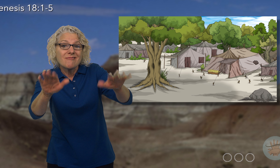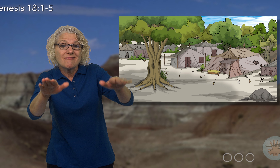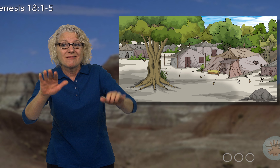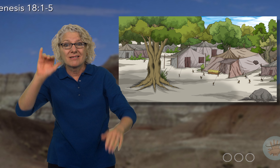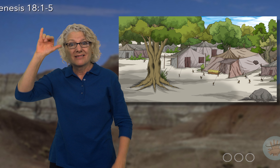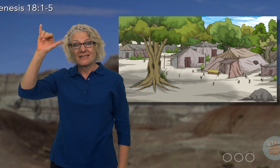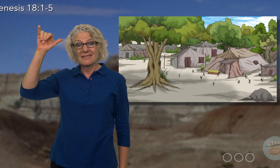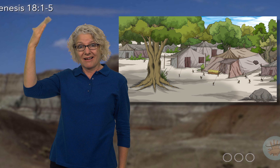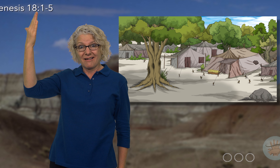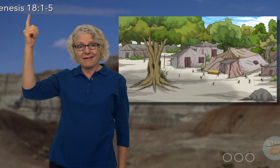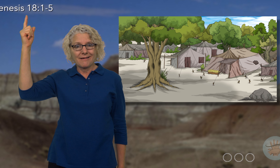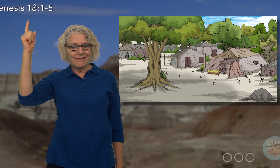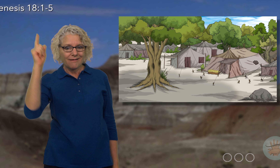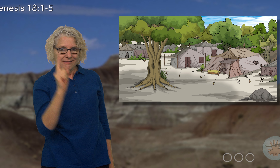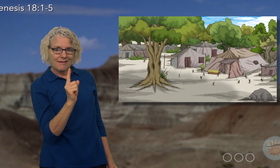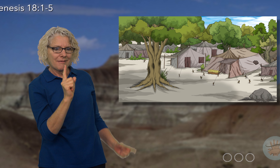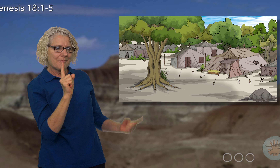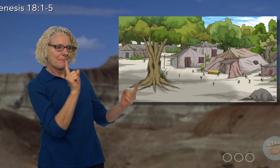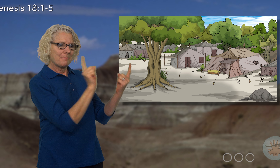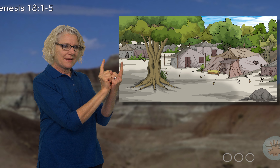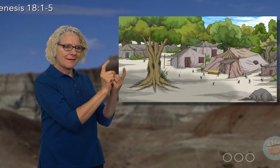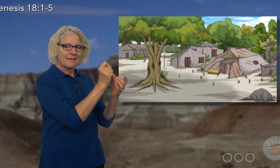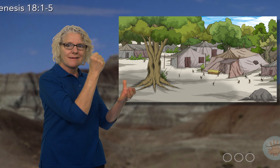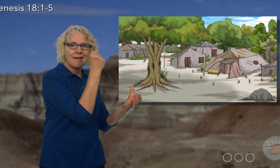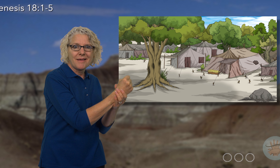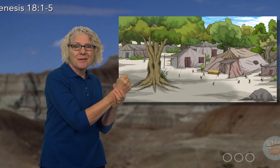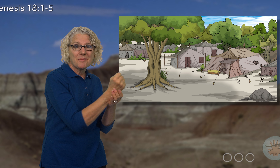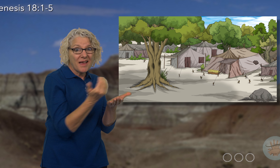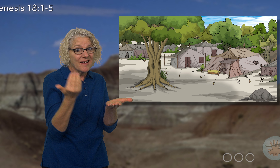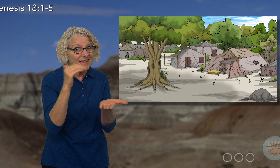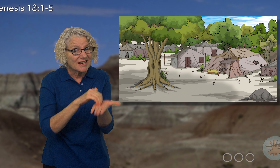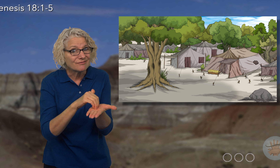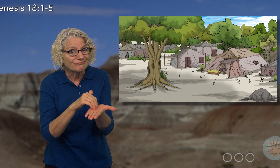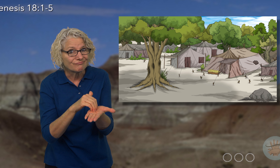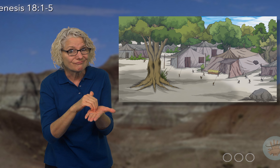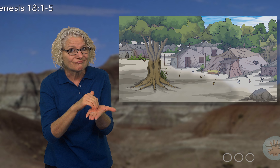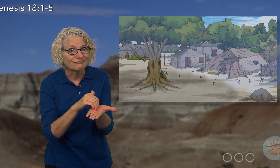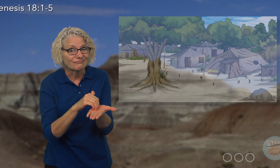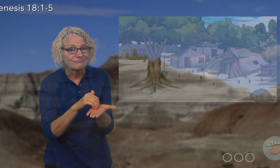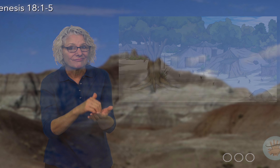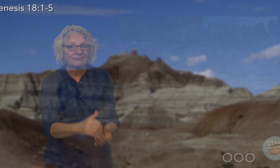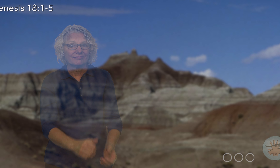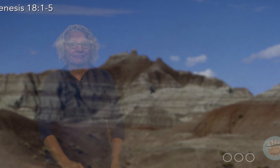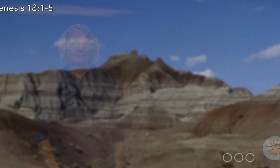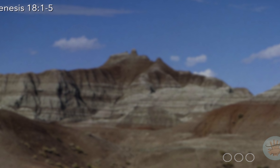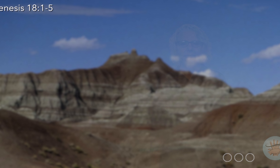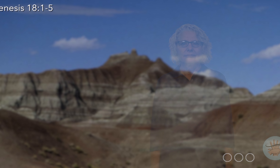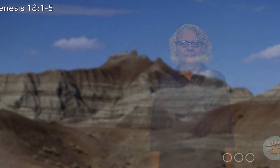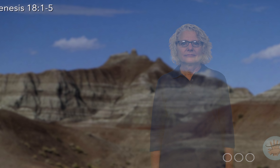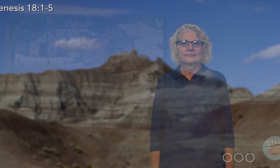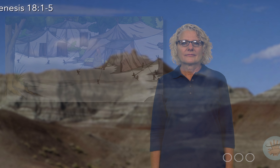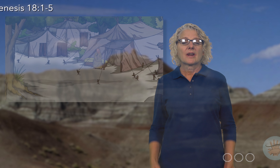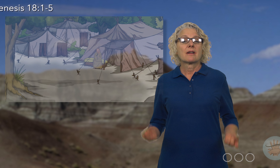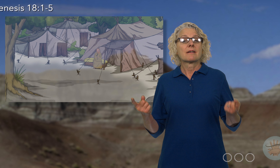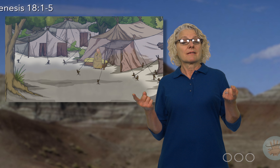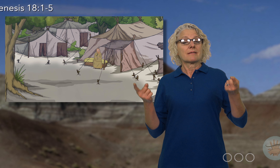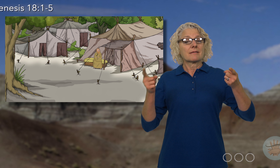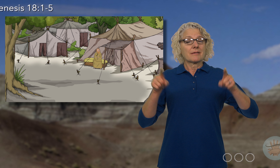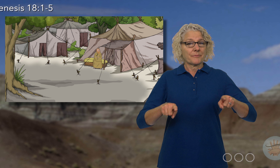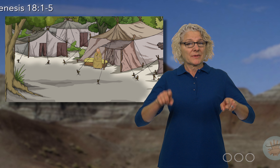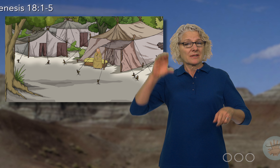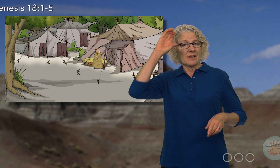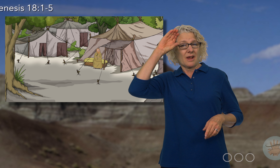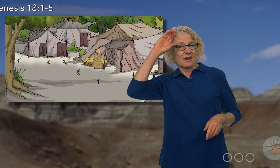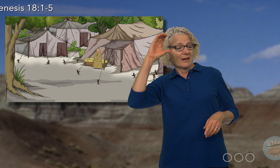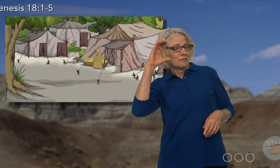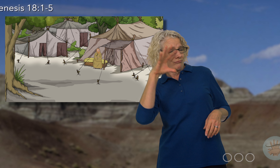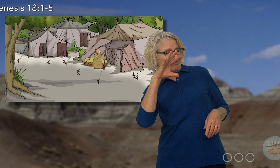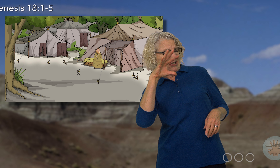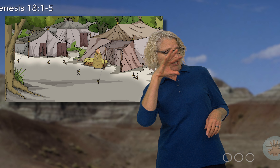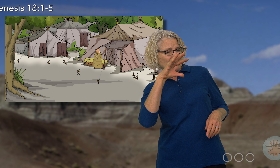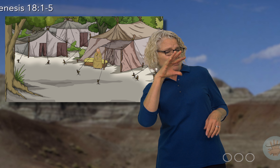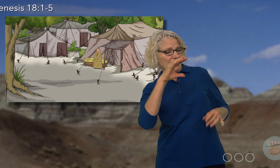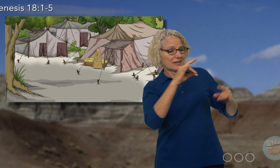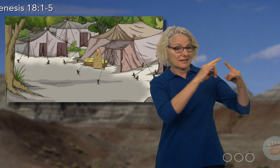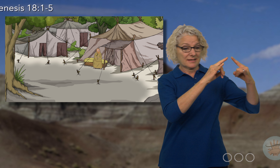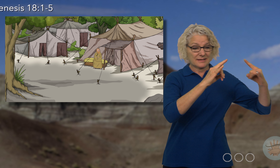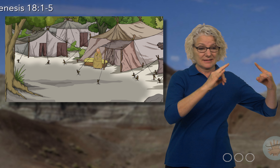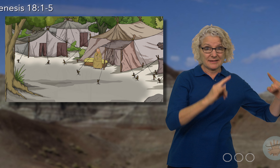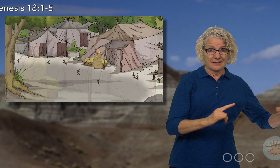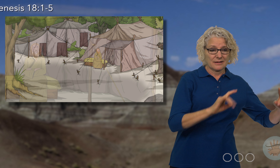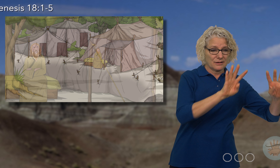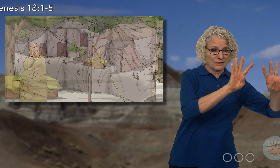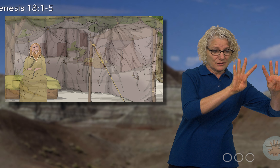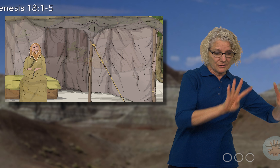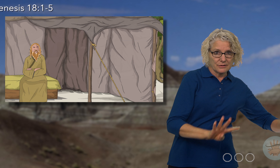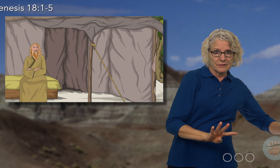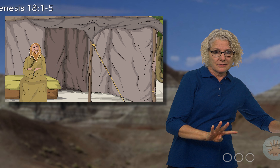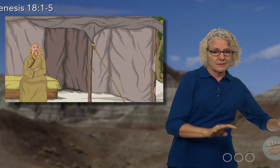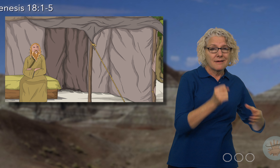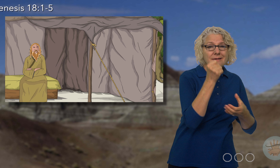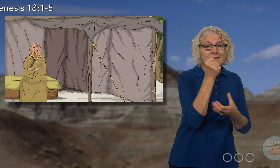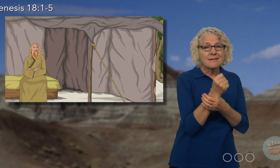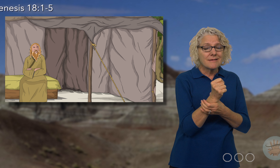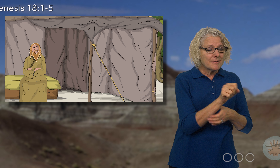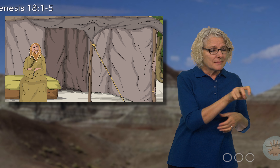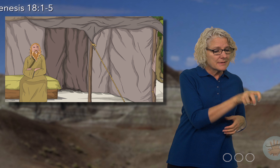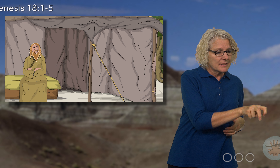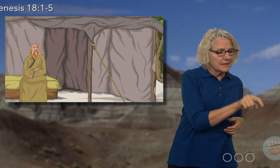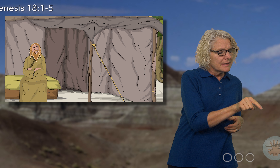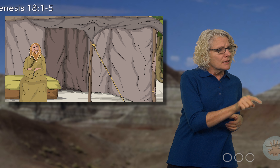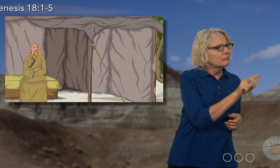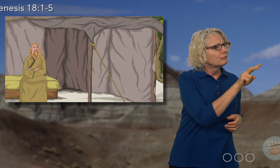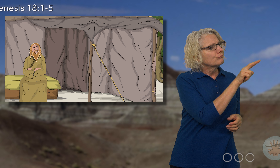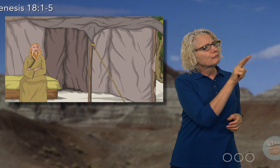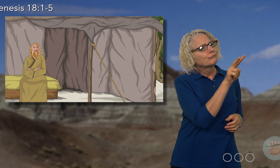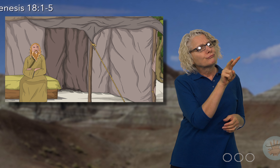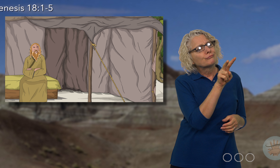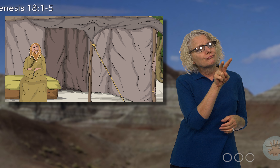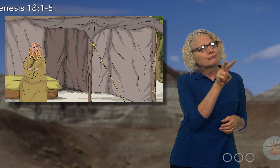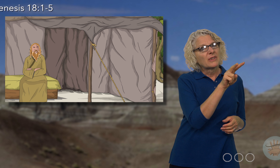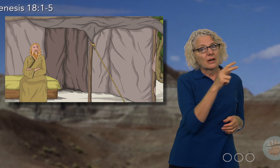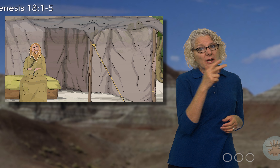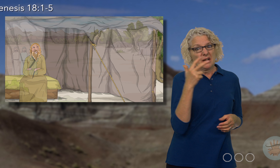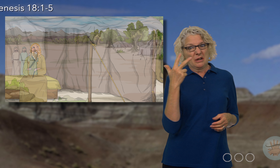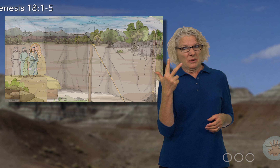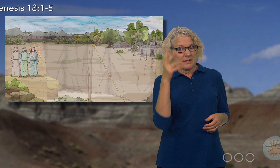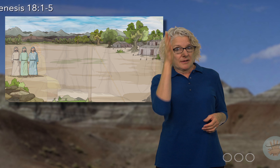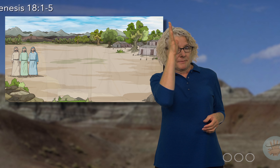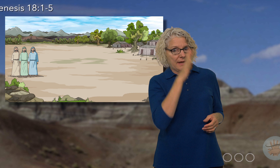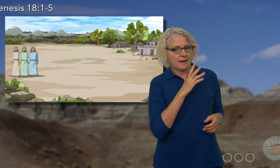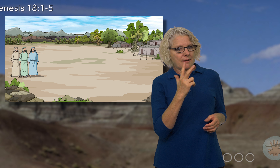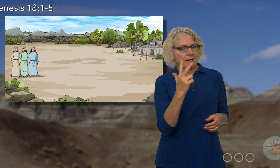And Abraham looked up and saw three men standing nearby.